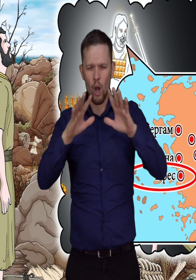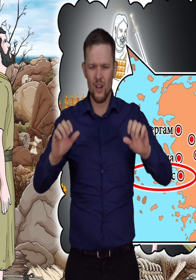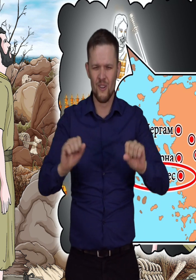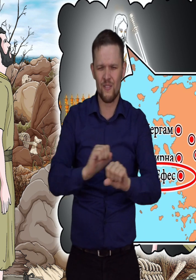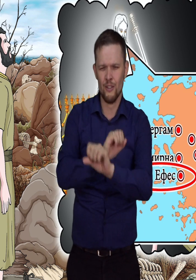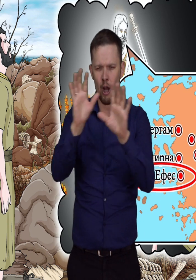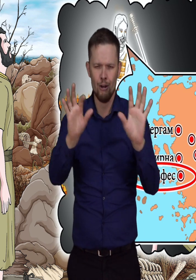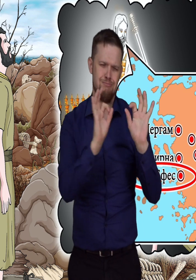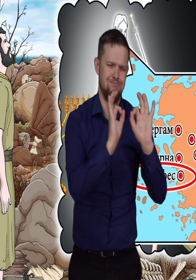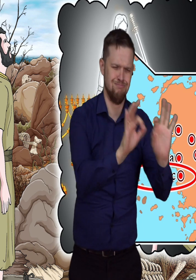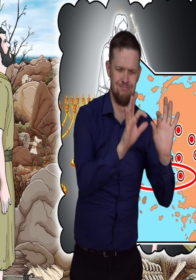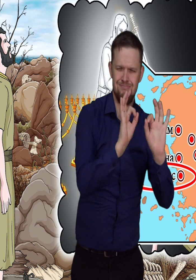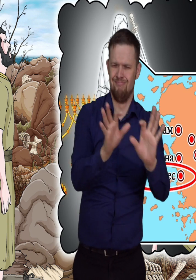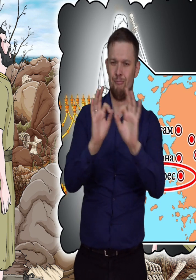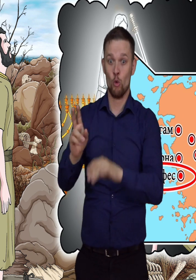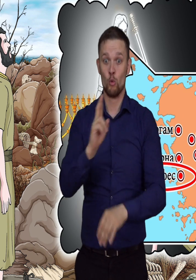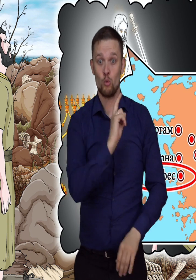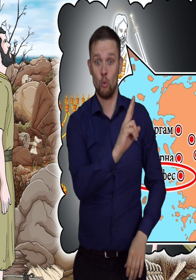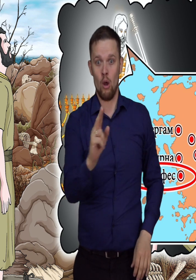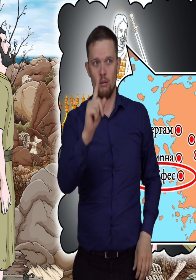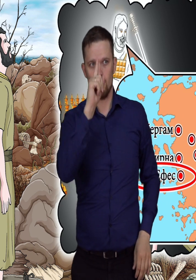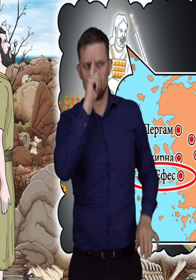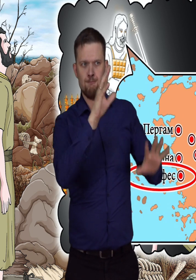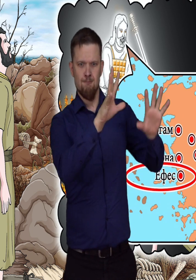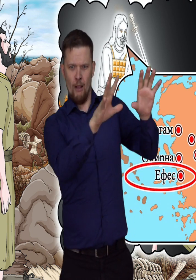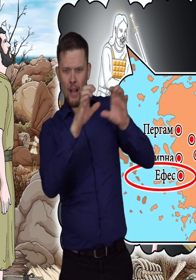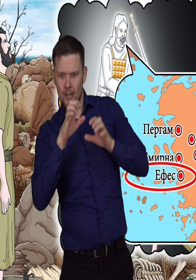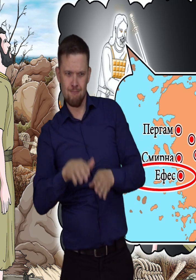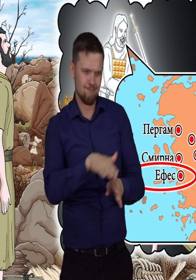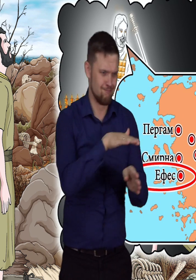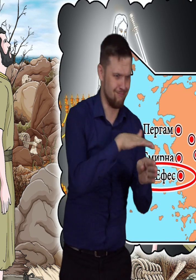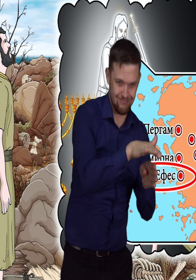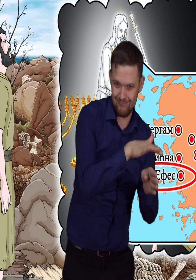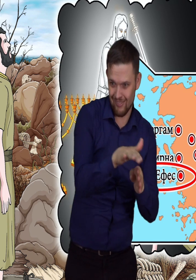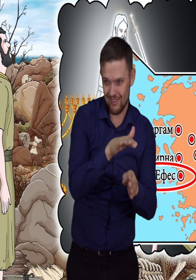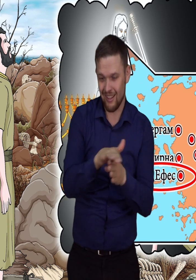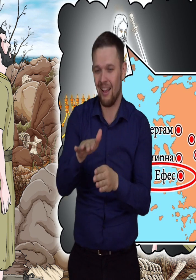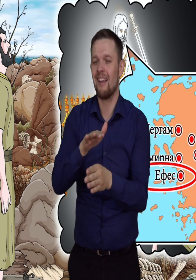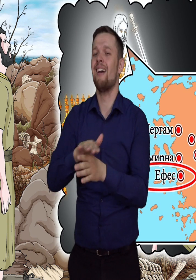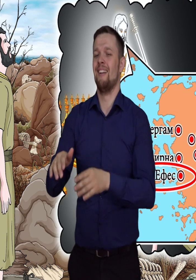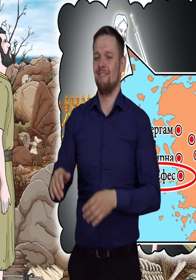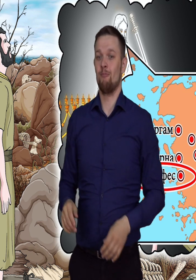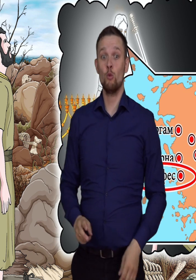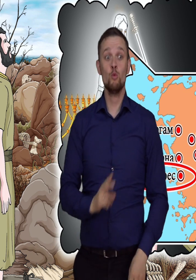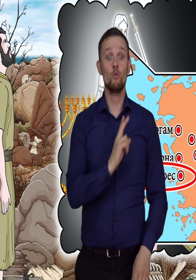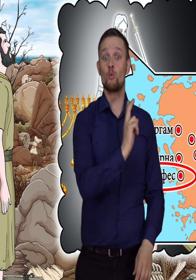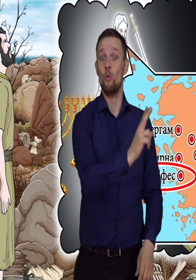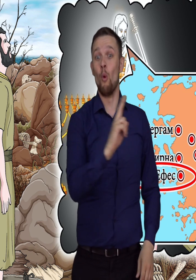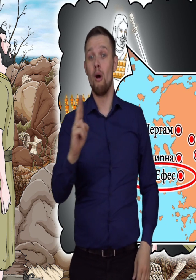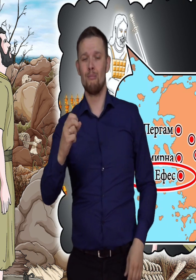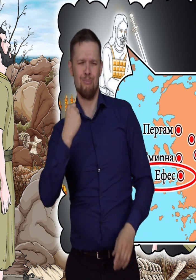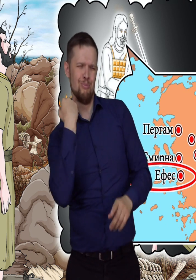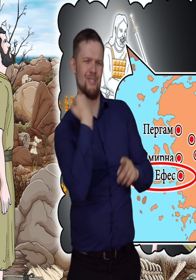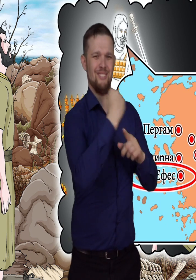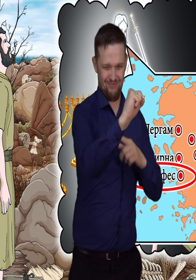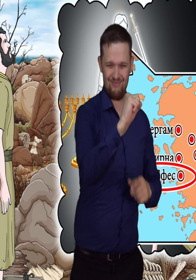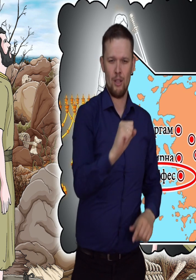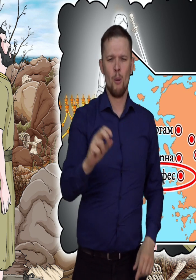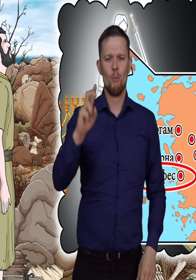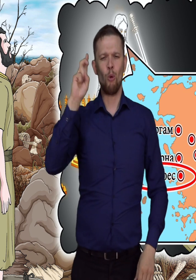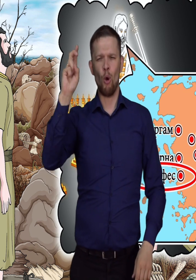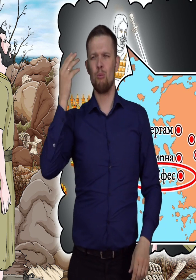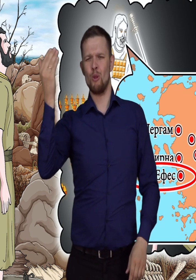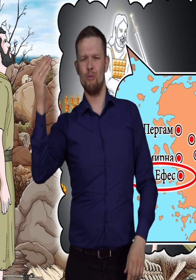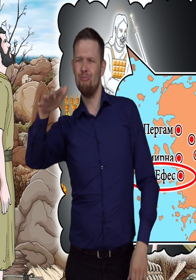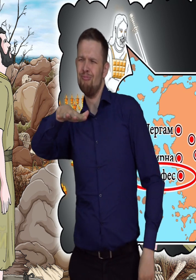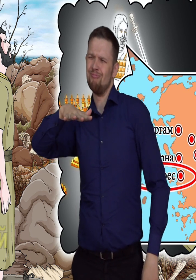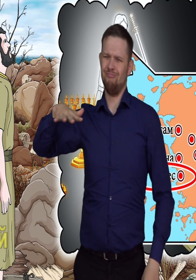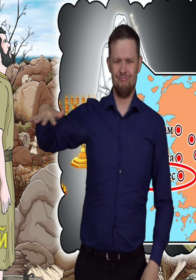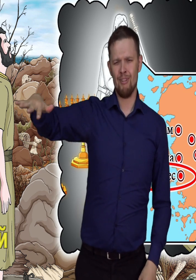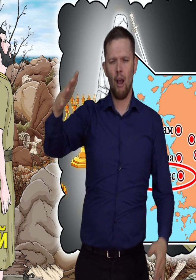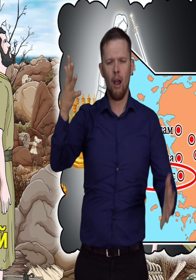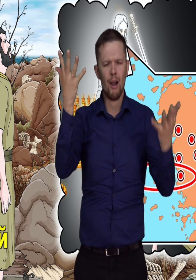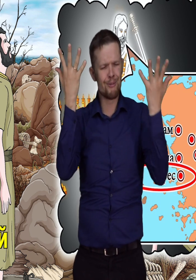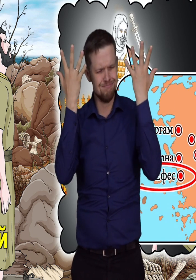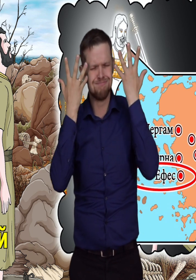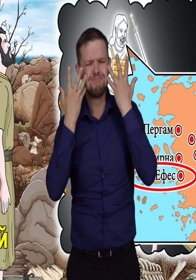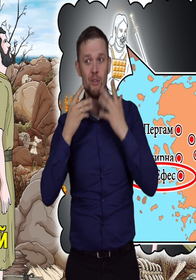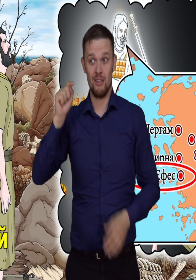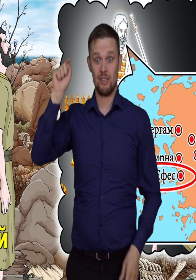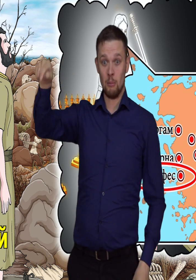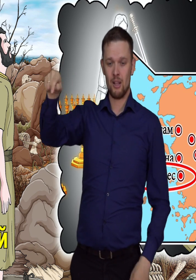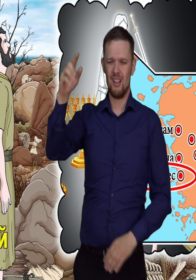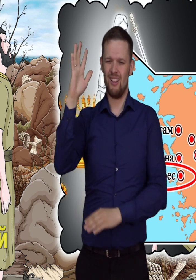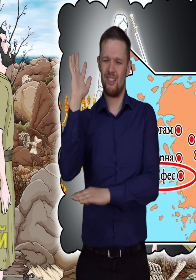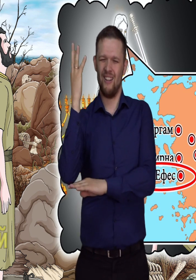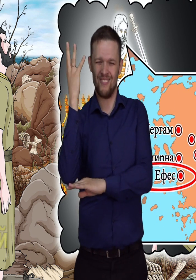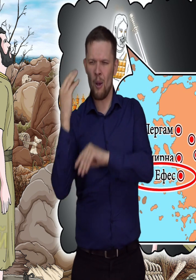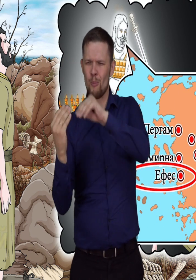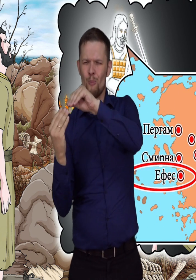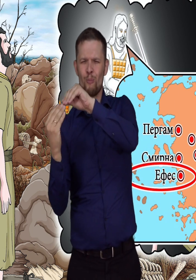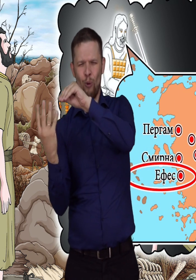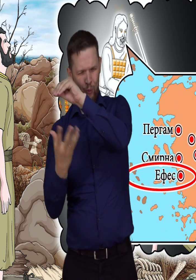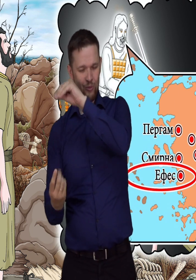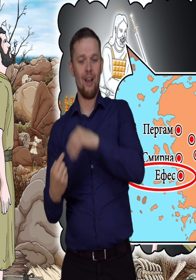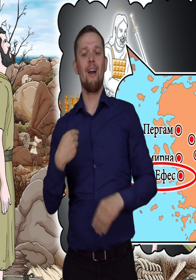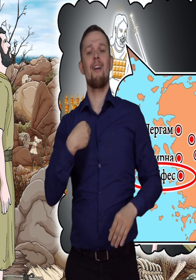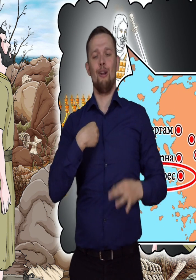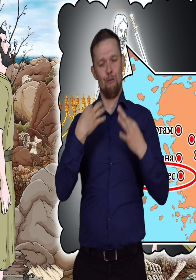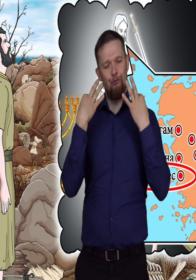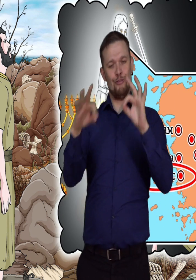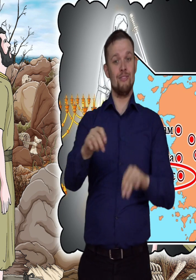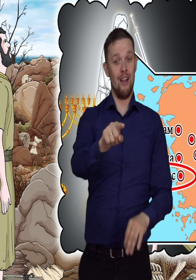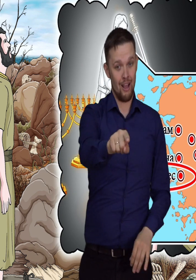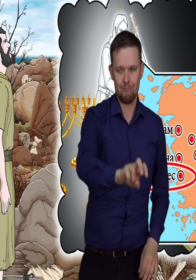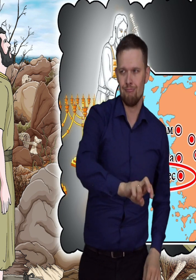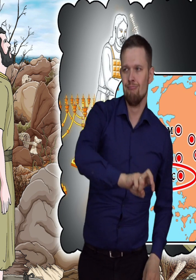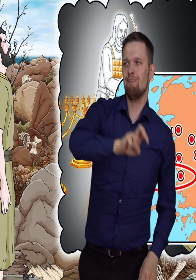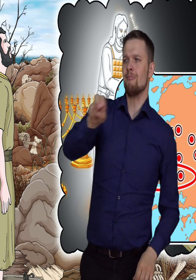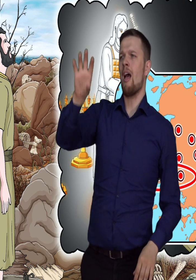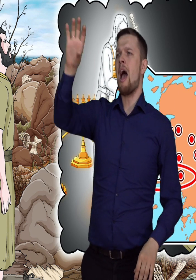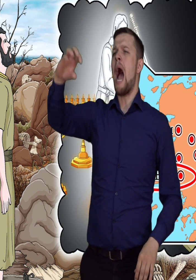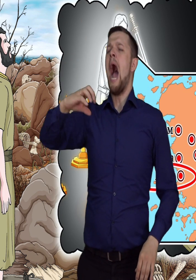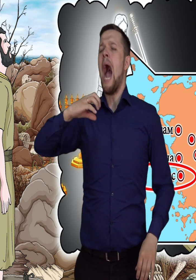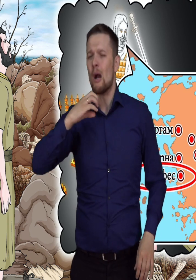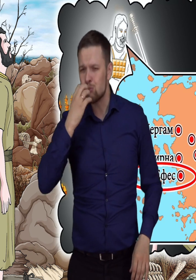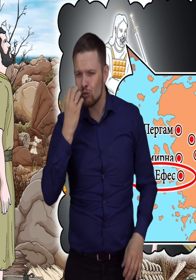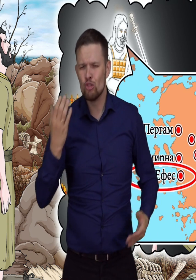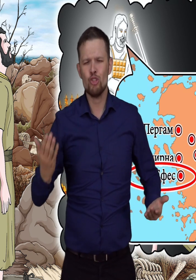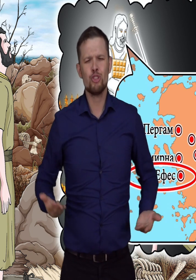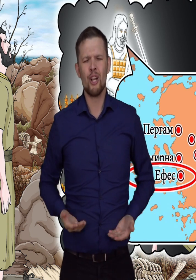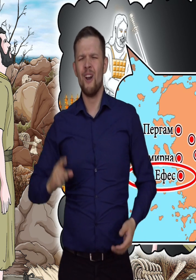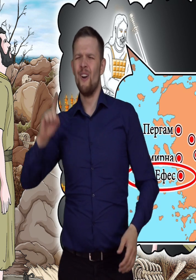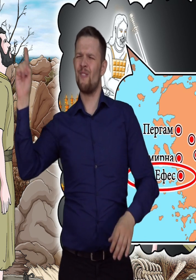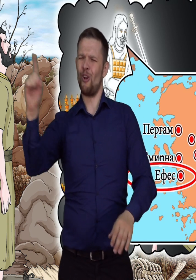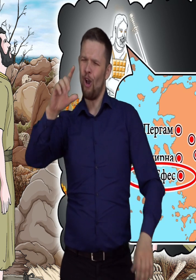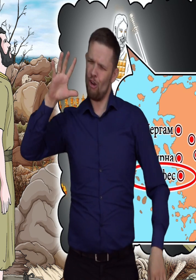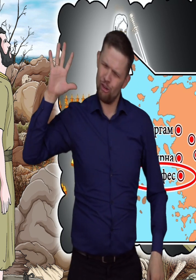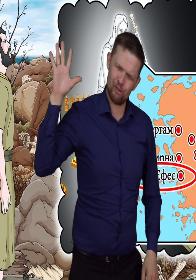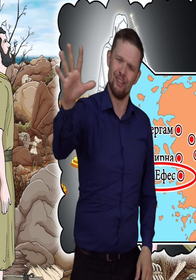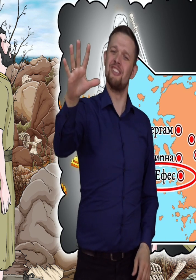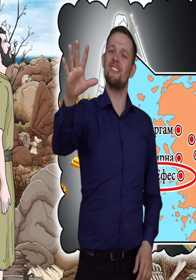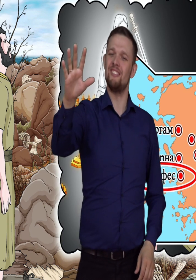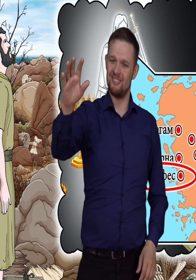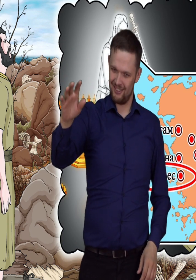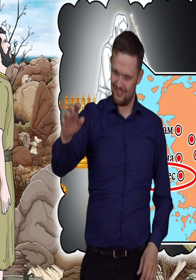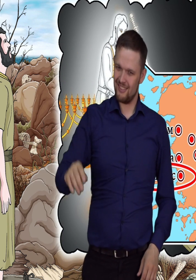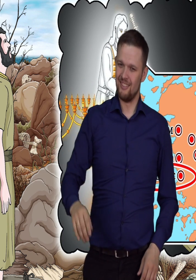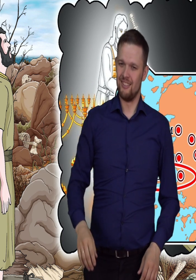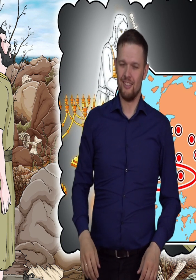He who has an ear, let him hear what the Spirit says to the churches.